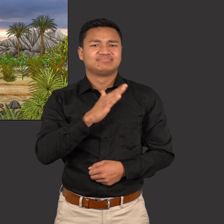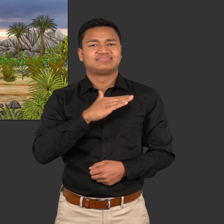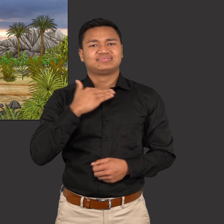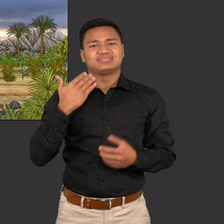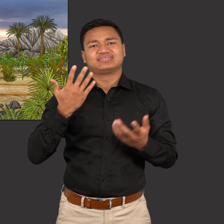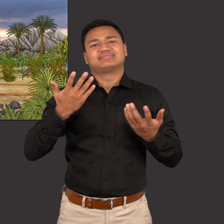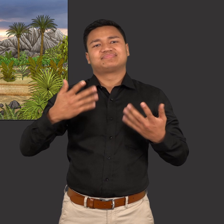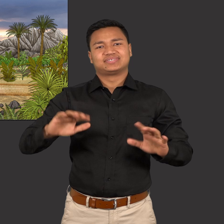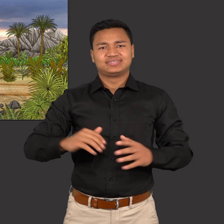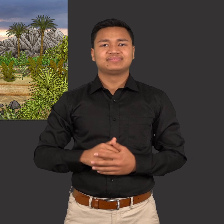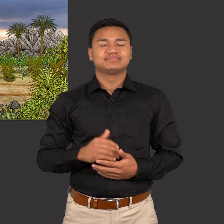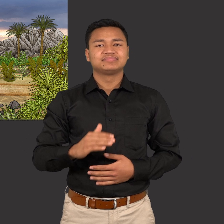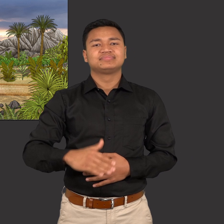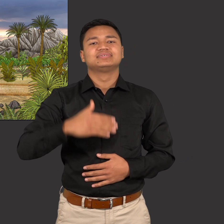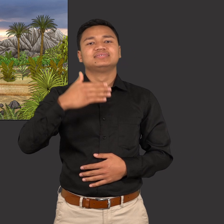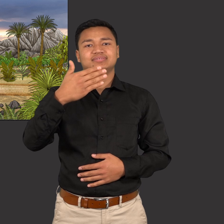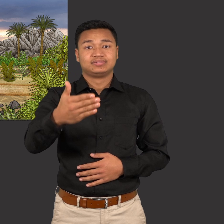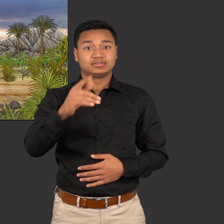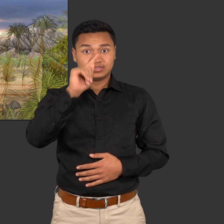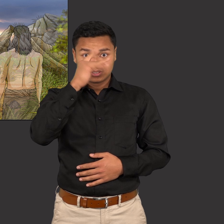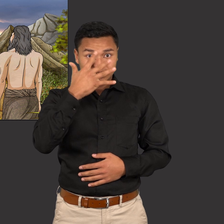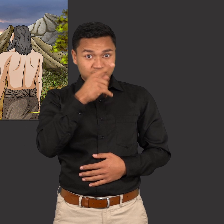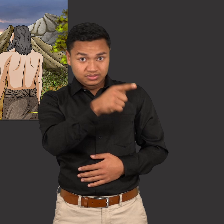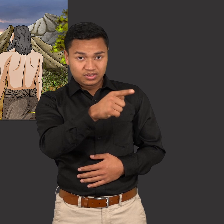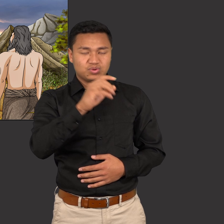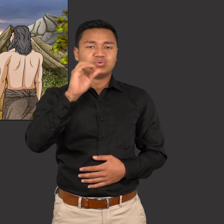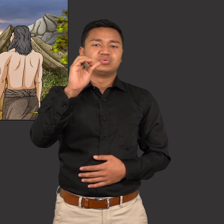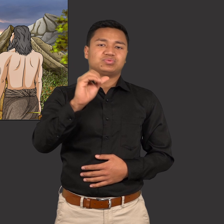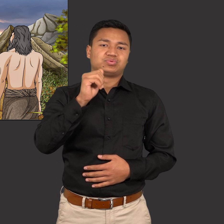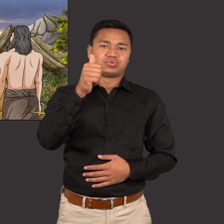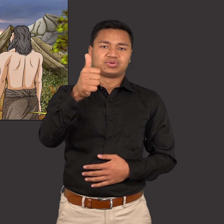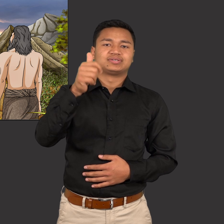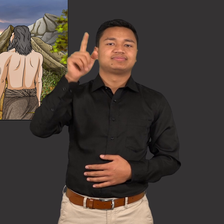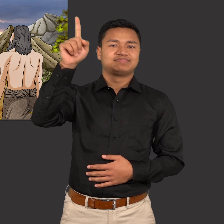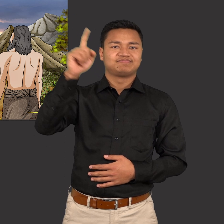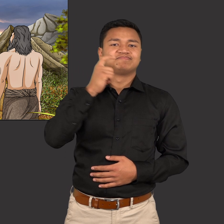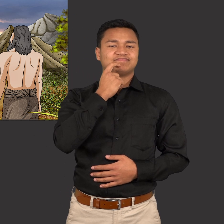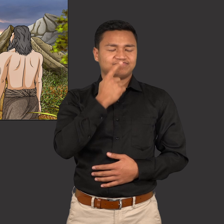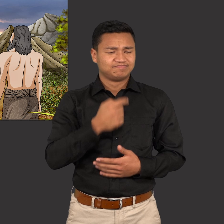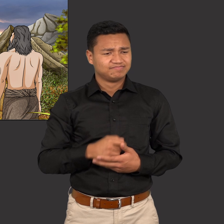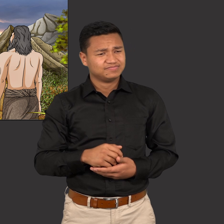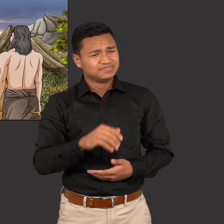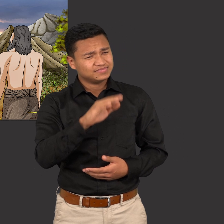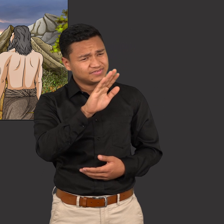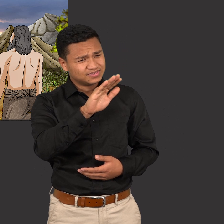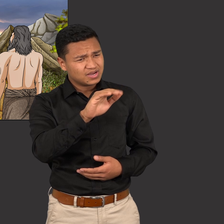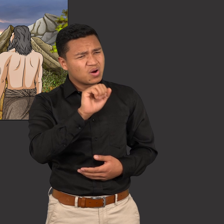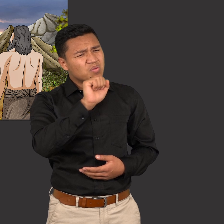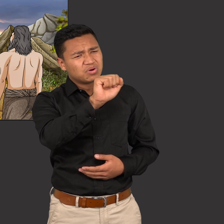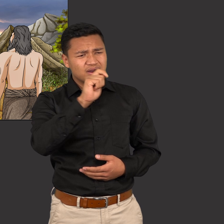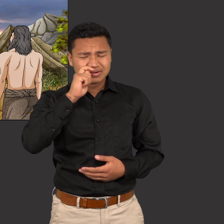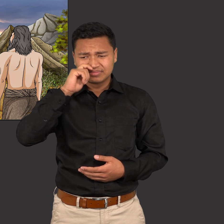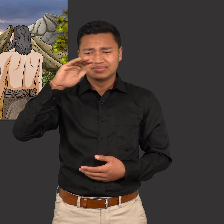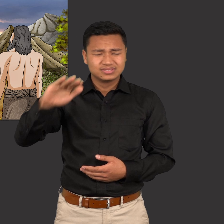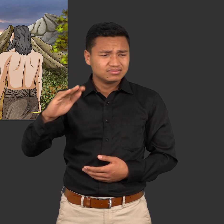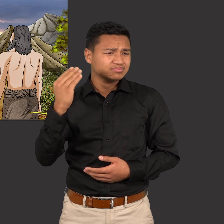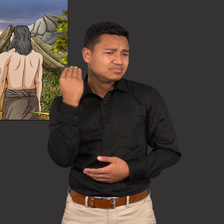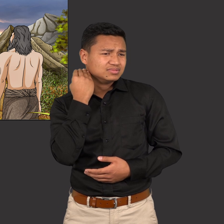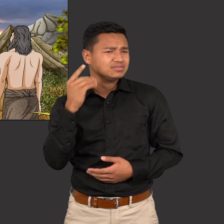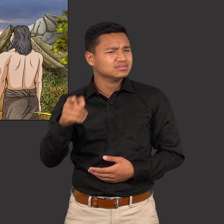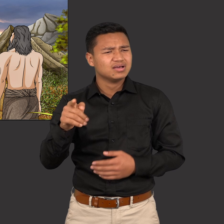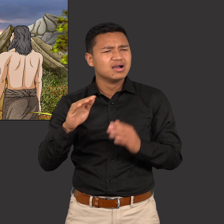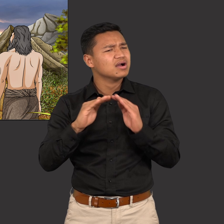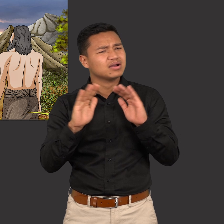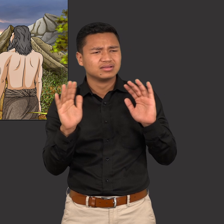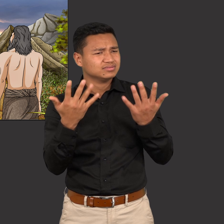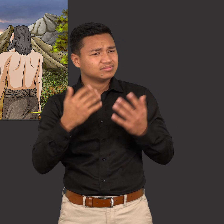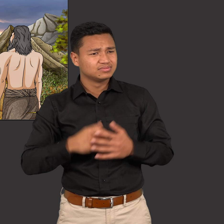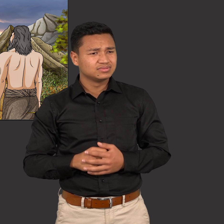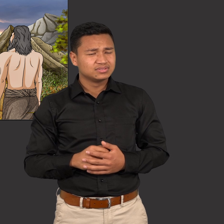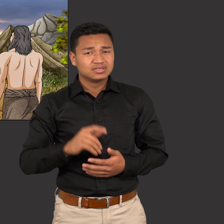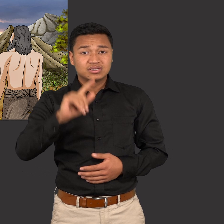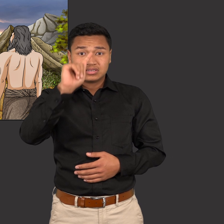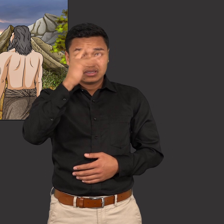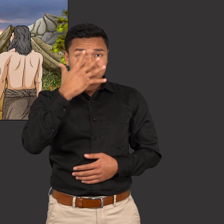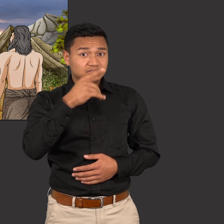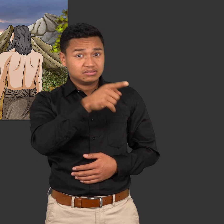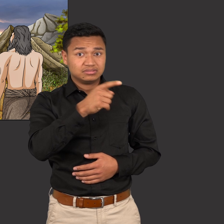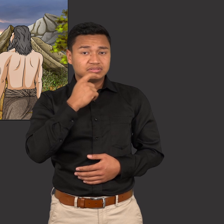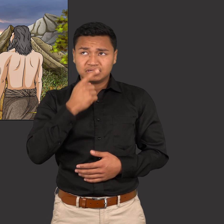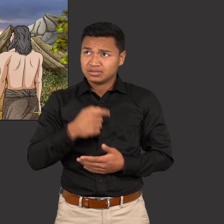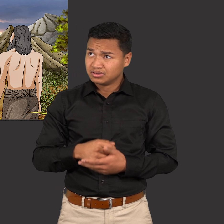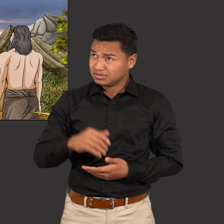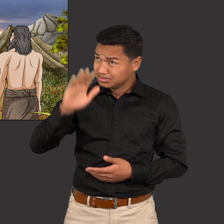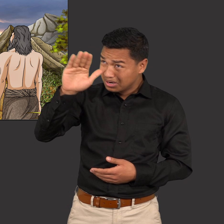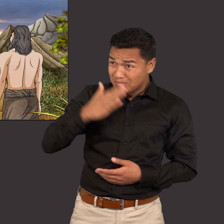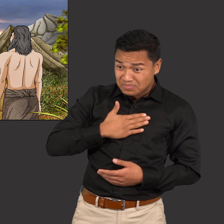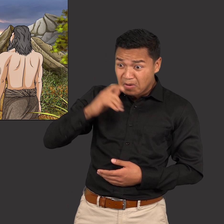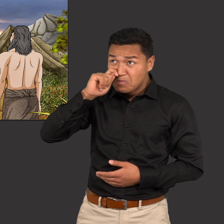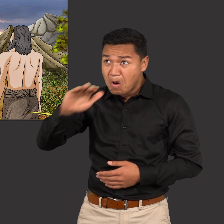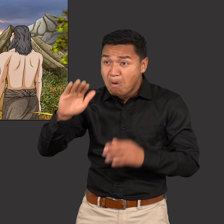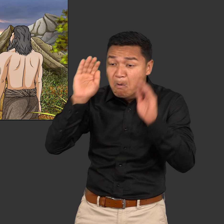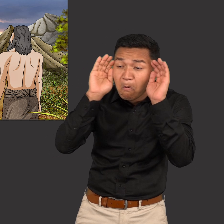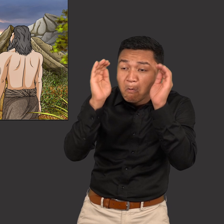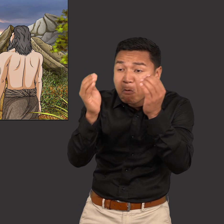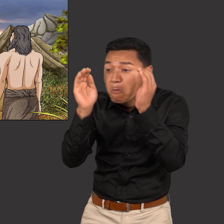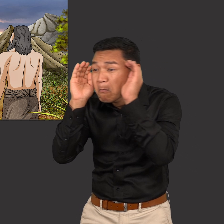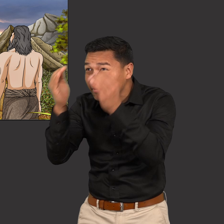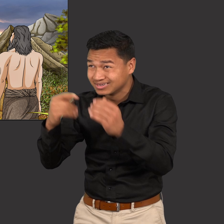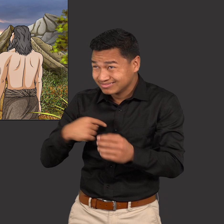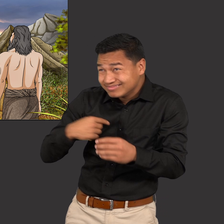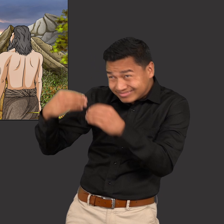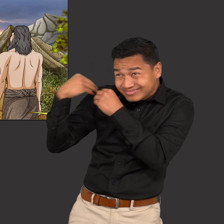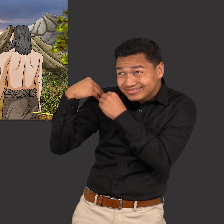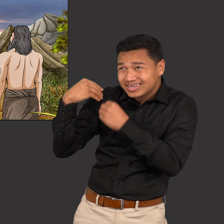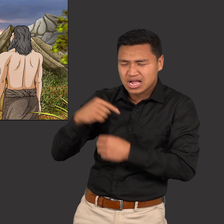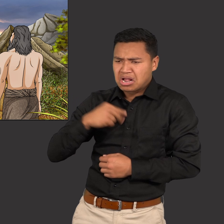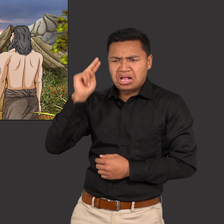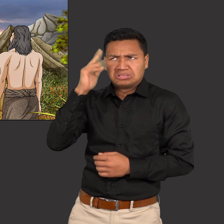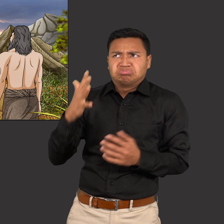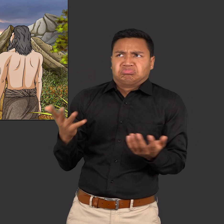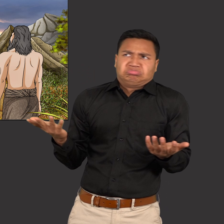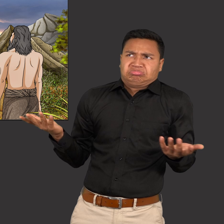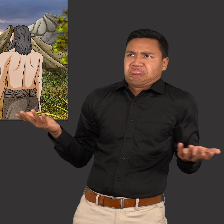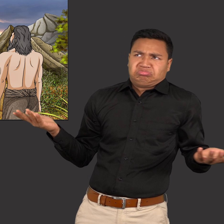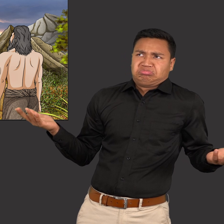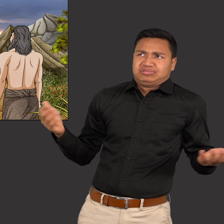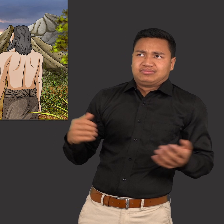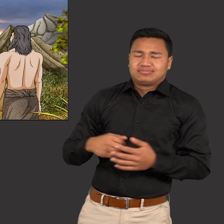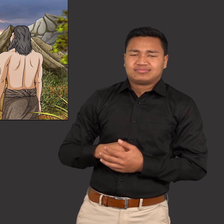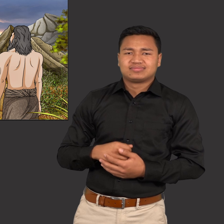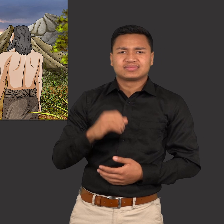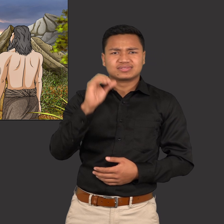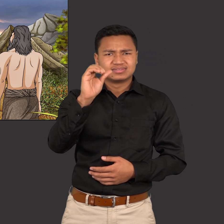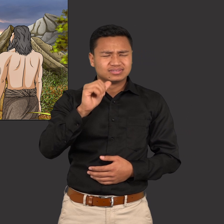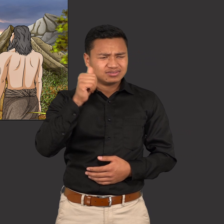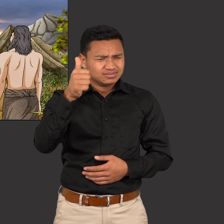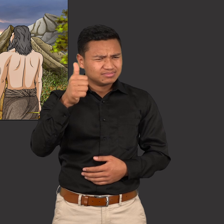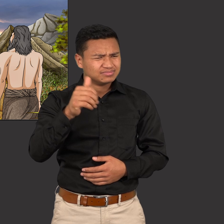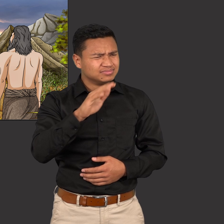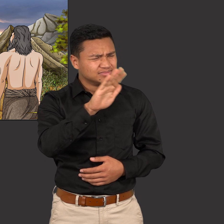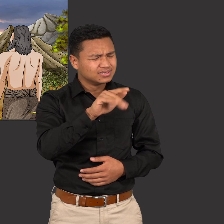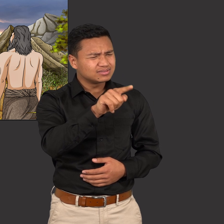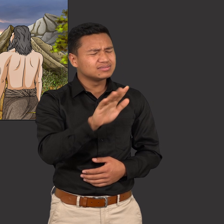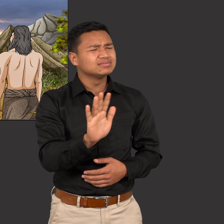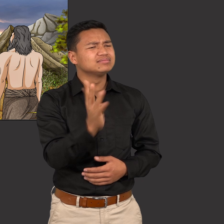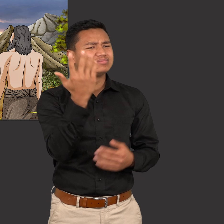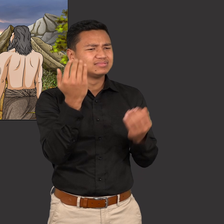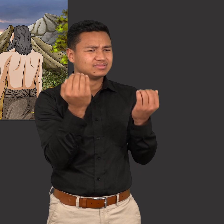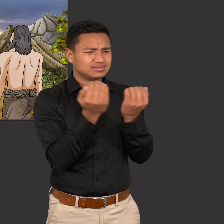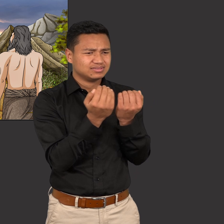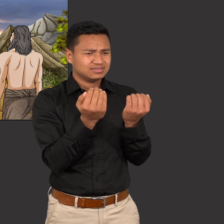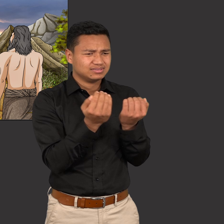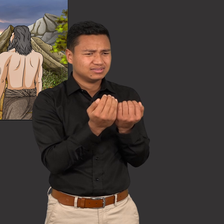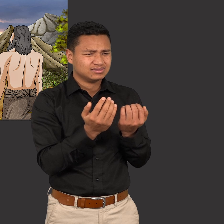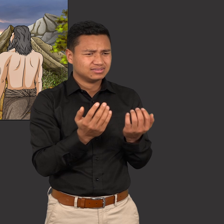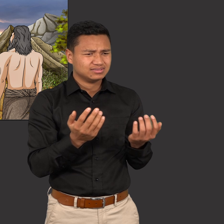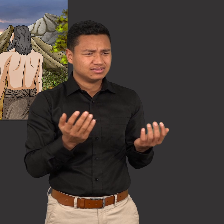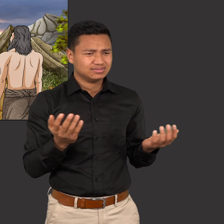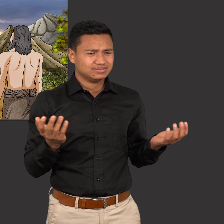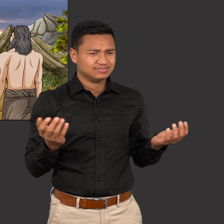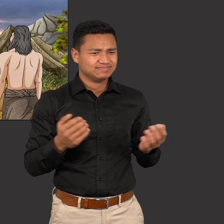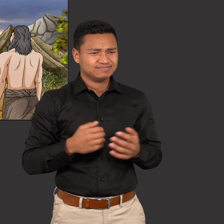And the LORD said to Cain, “Where is your brother Abel?” “I do not know!” he answered. “Am I my brother’s keeper?” “What have you done?”